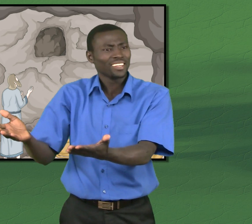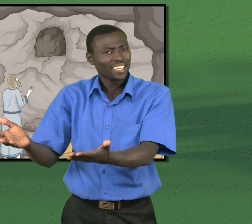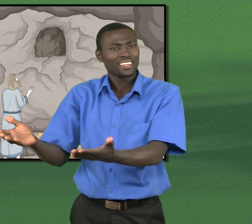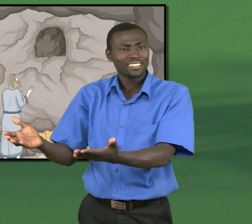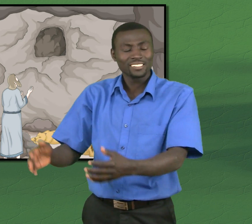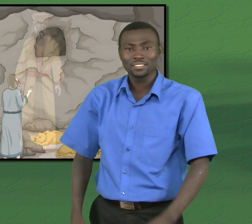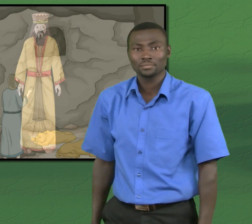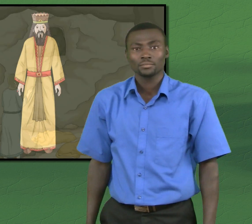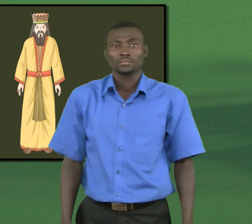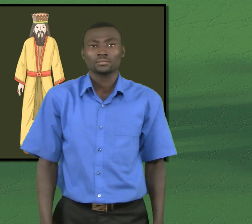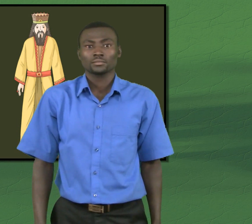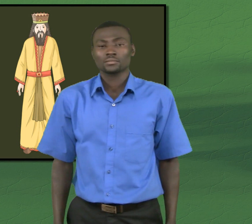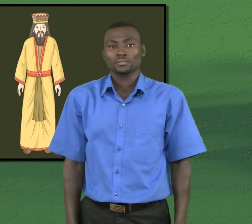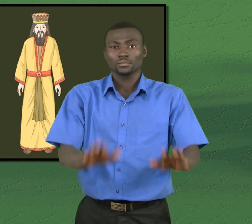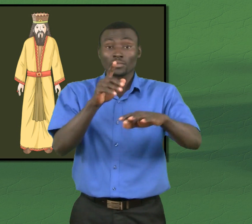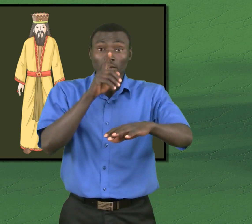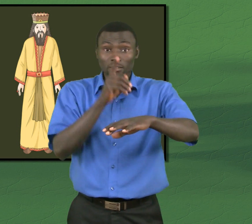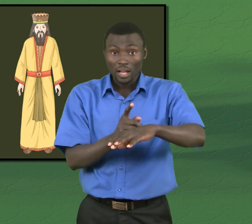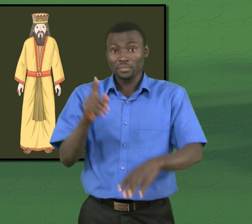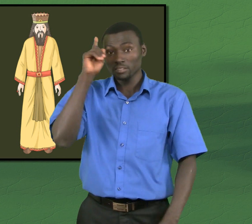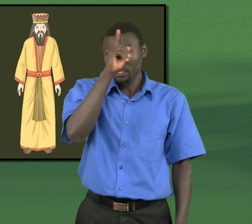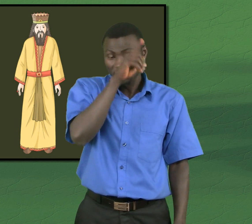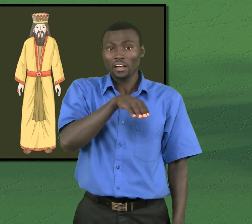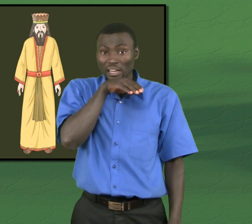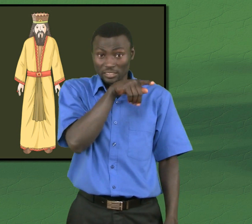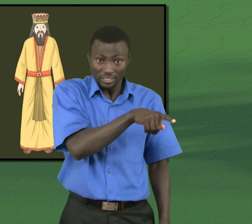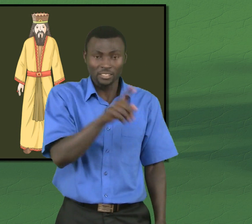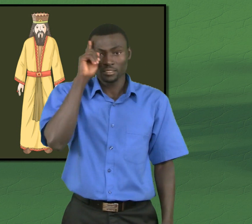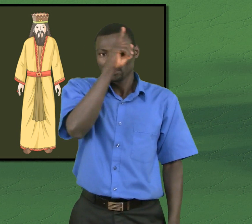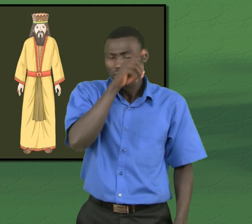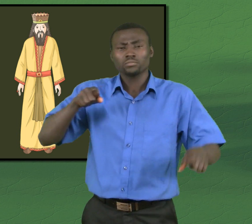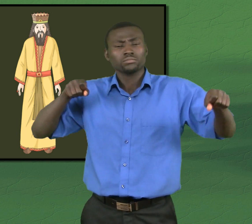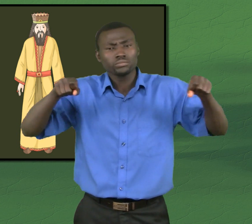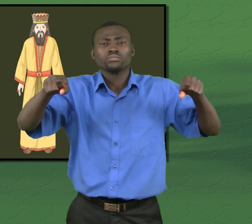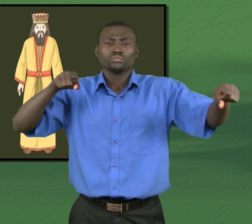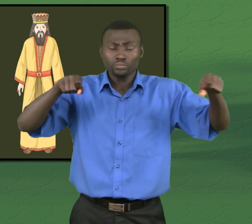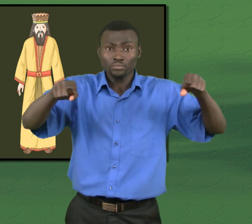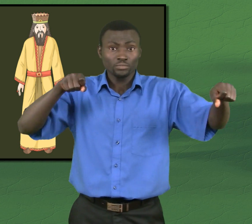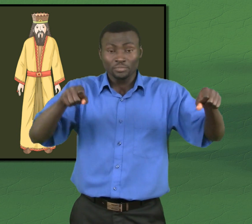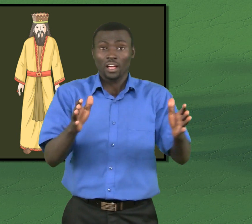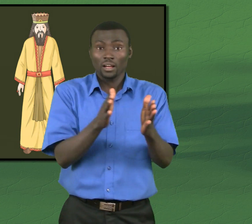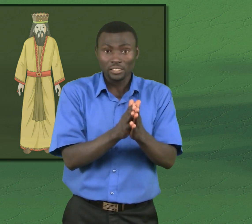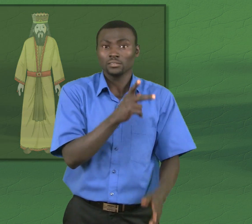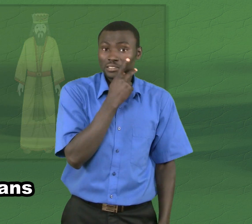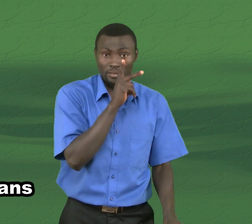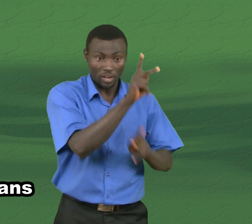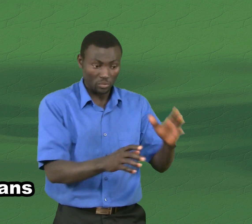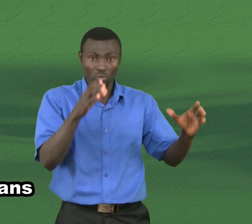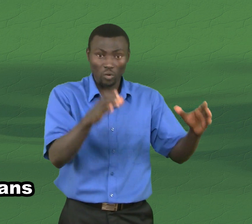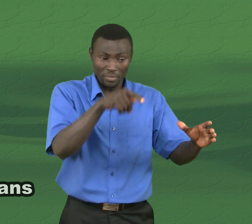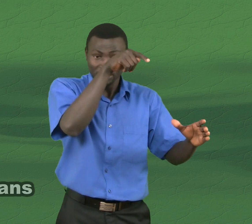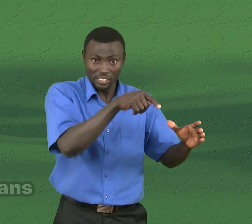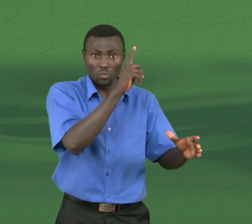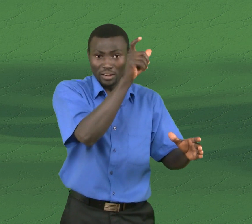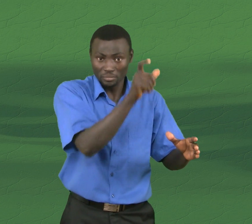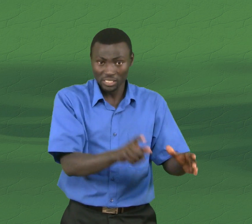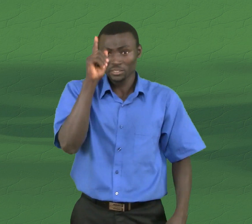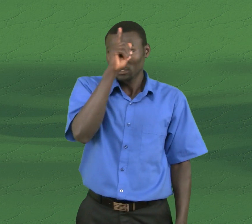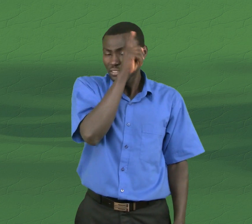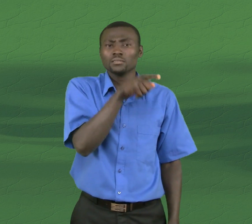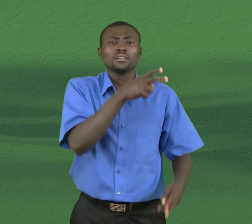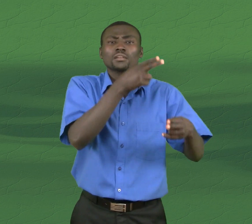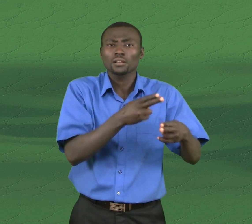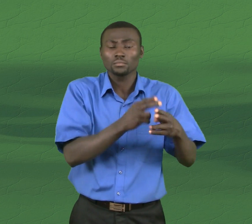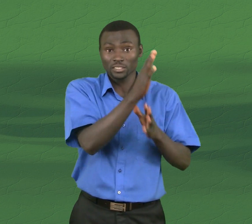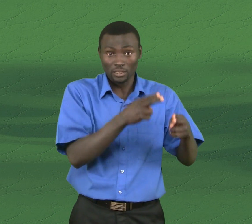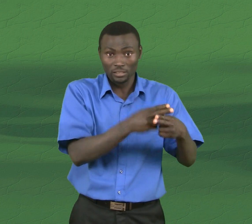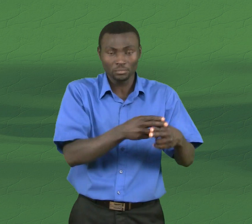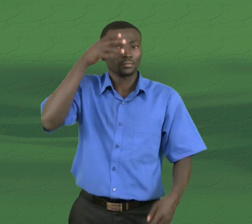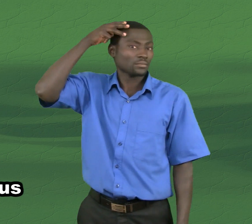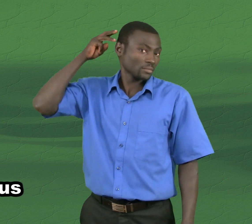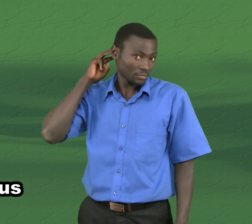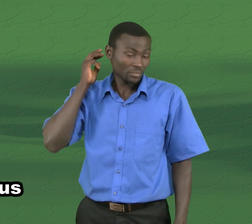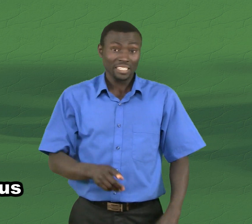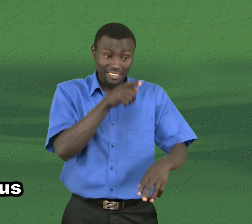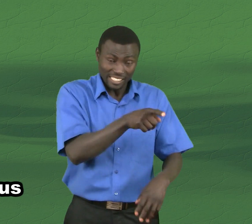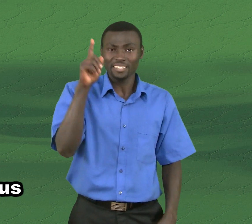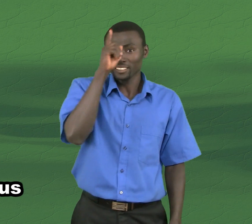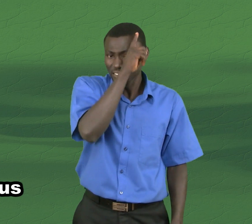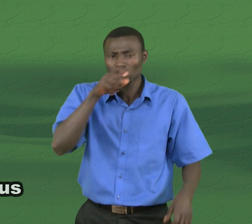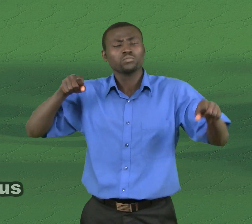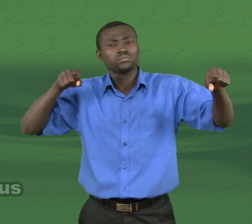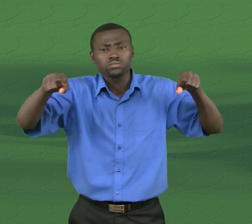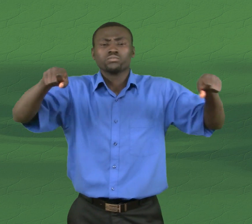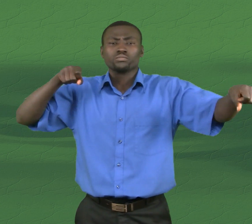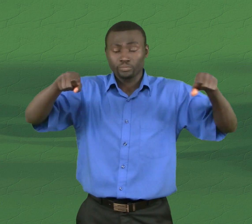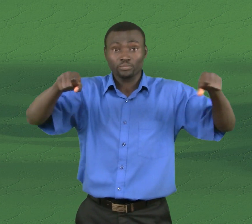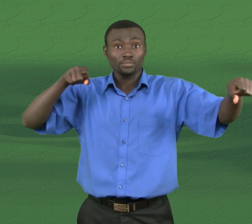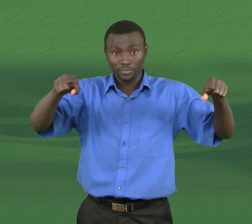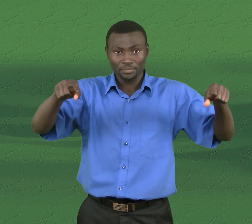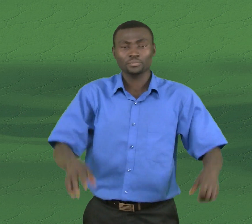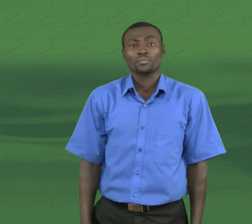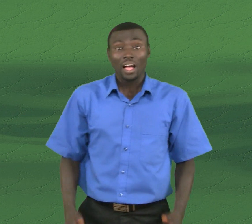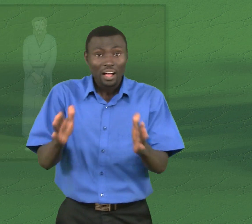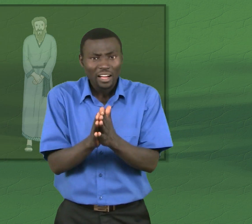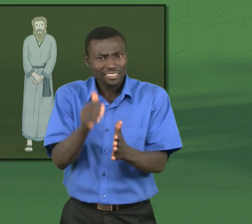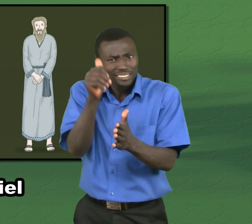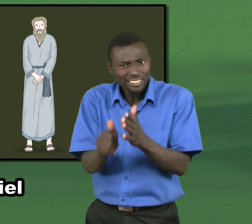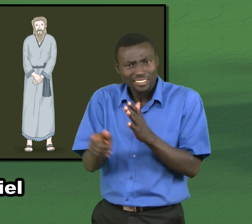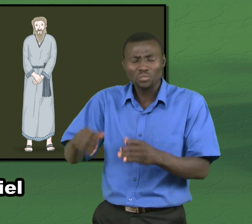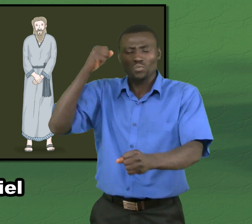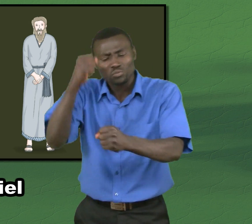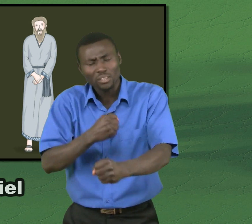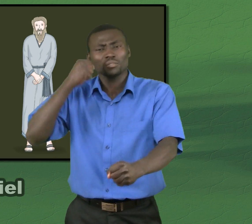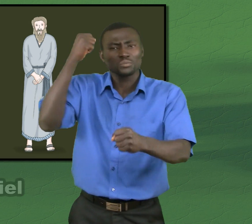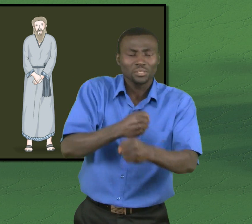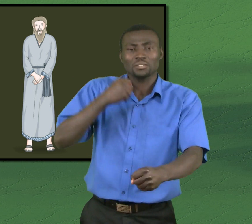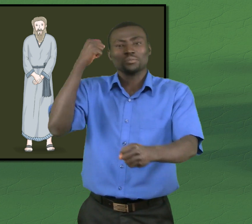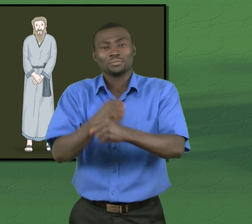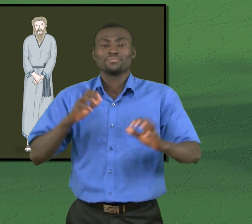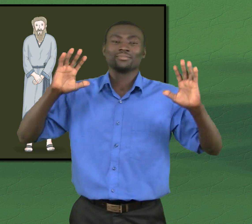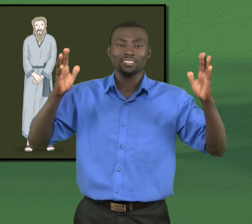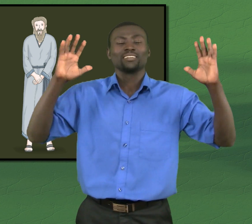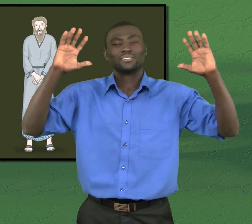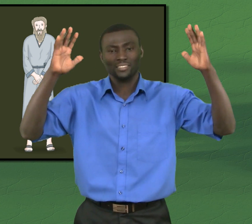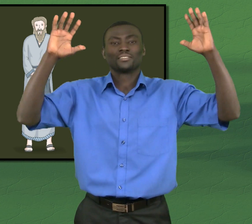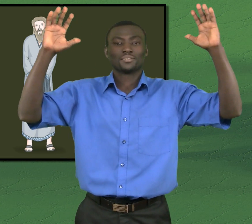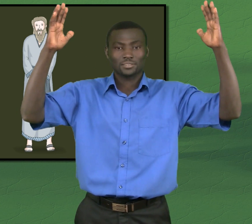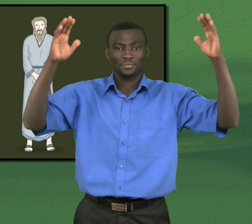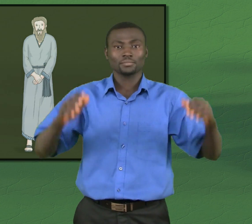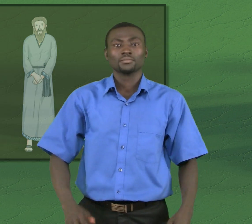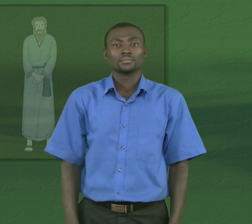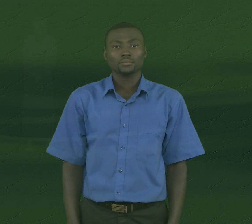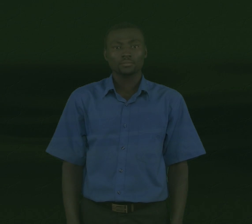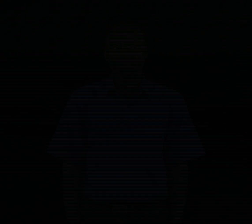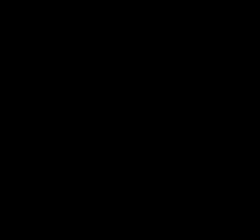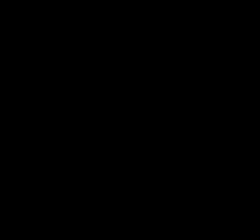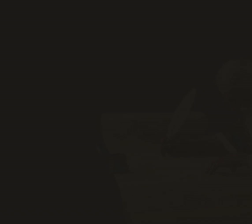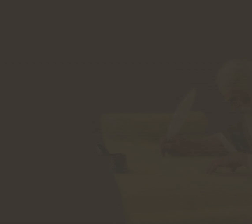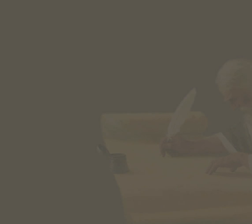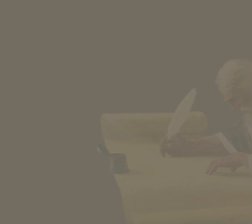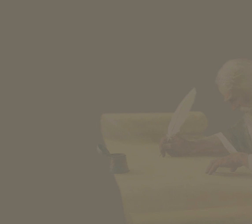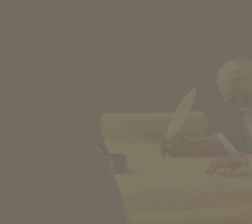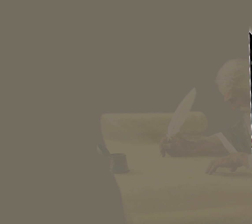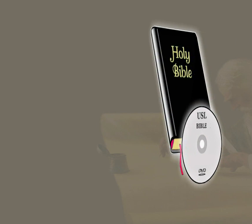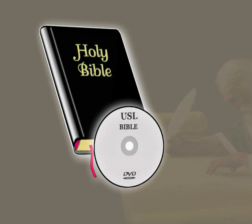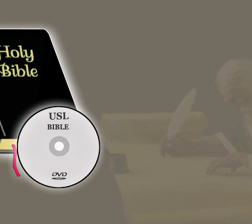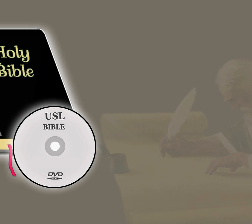So Daniel prospered during the reign of Darius and the reign of Cyrus the Persian.